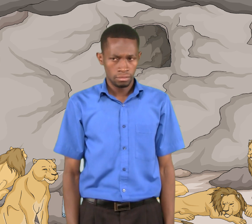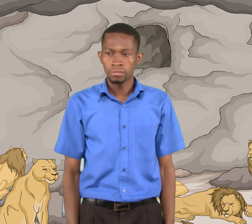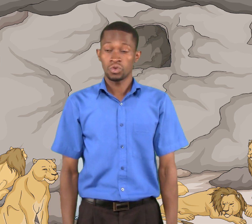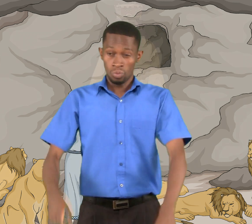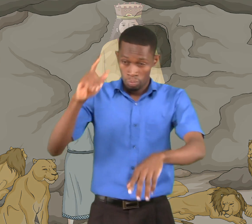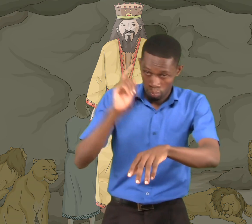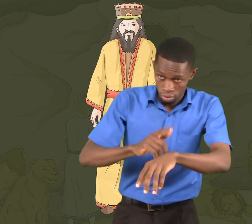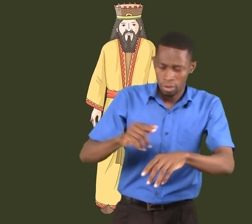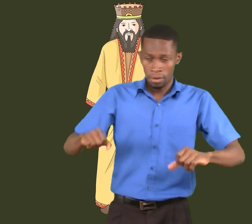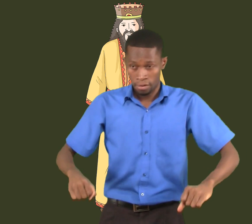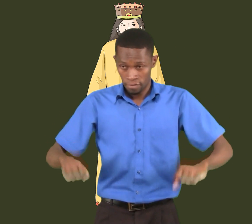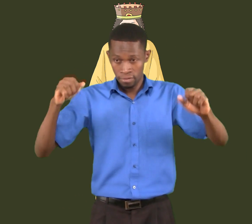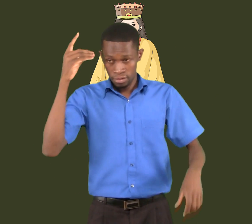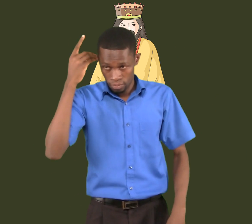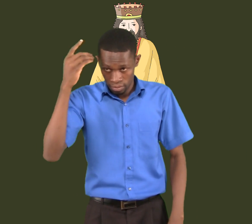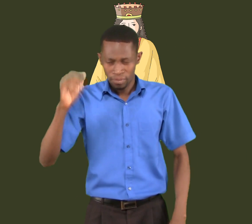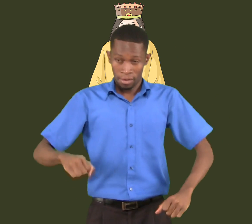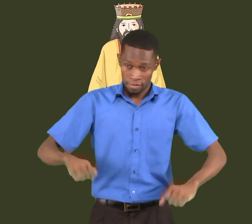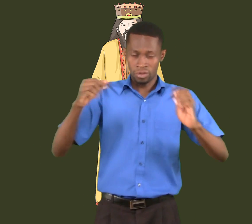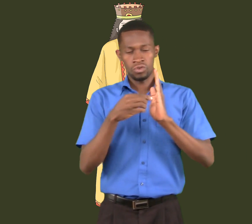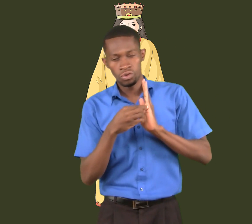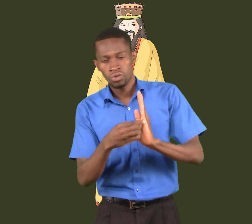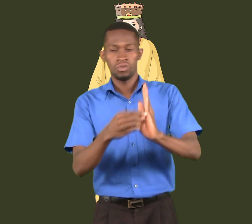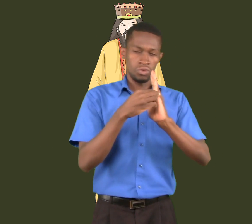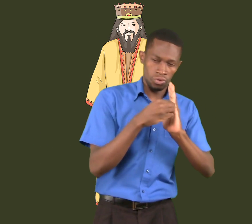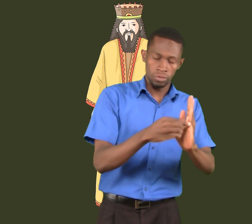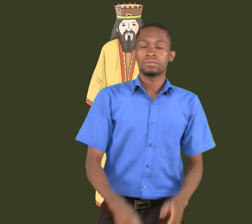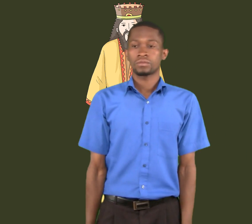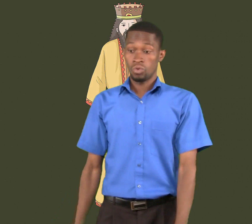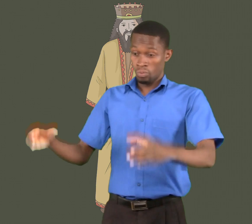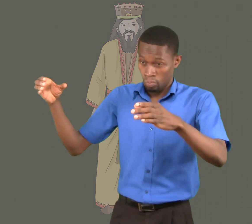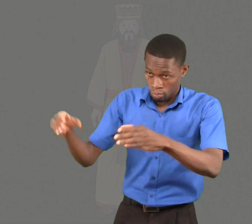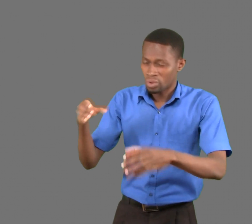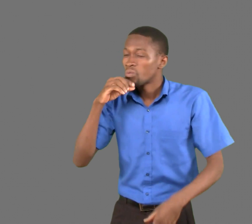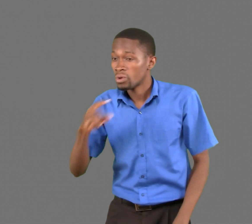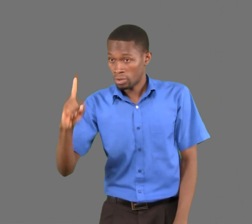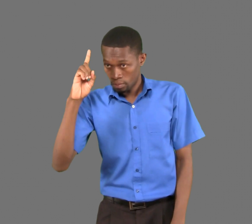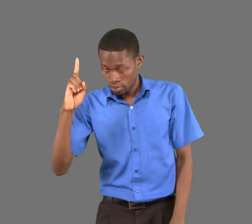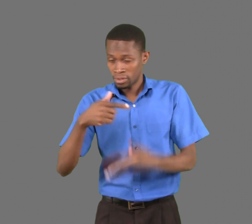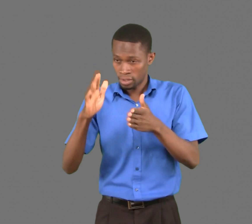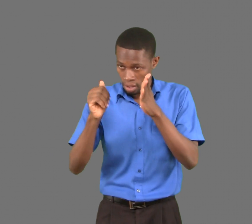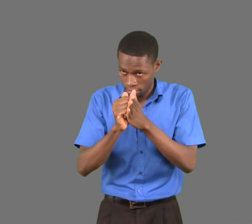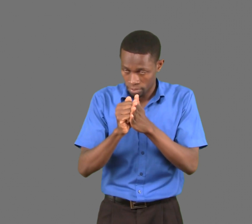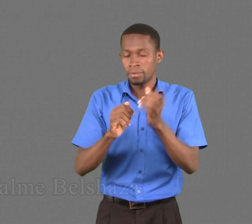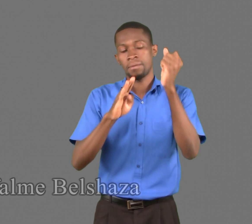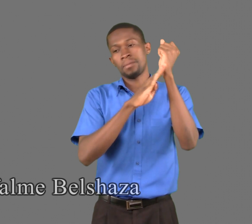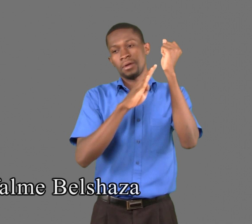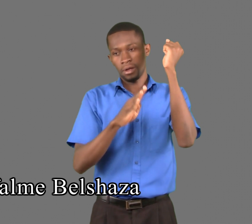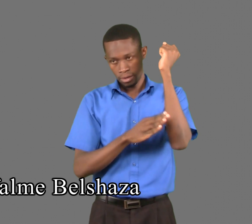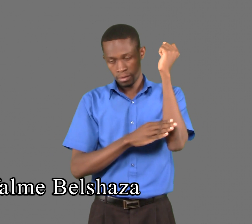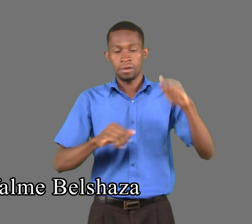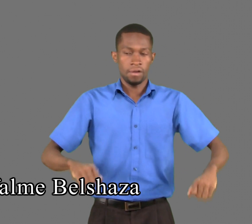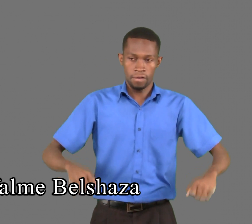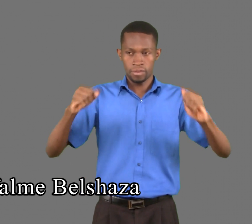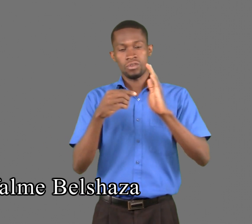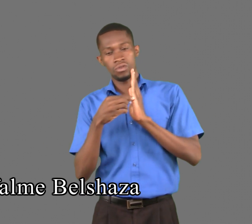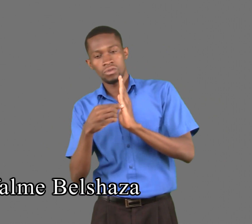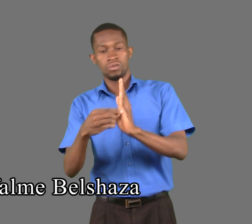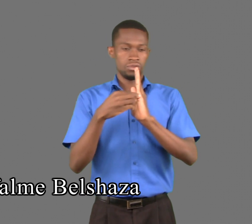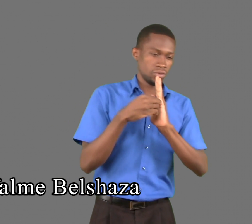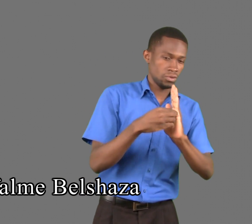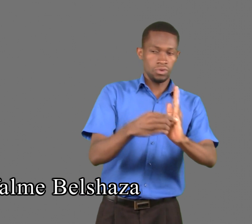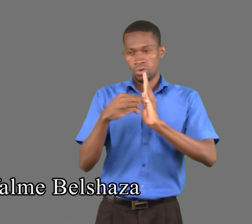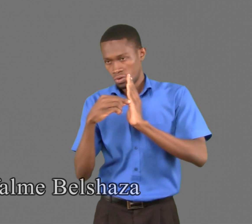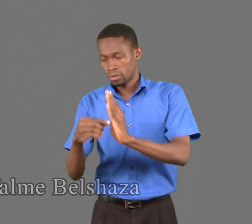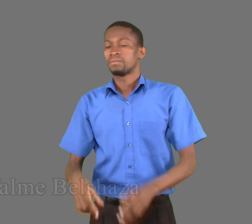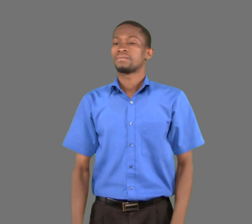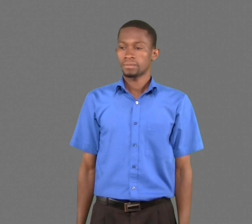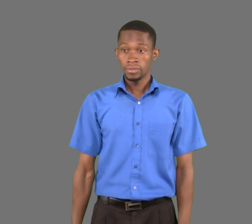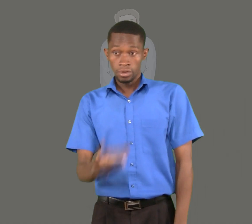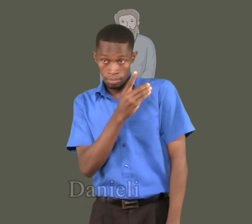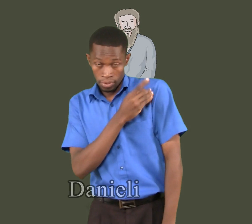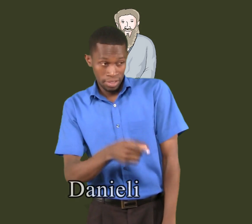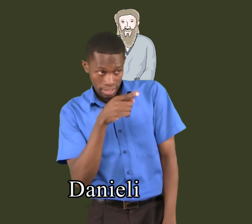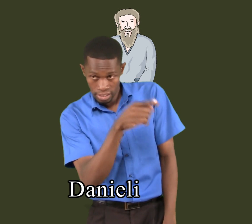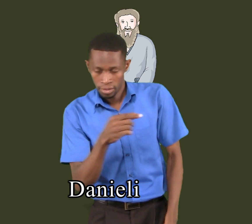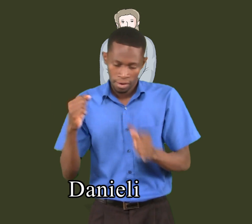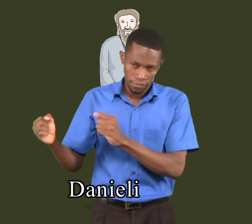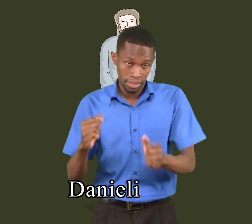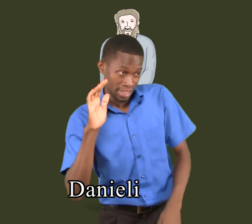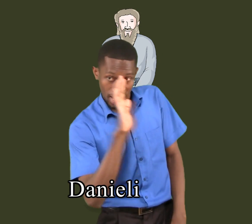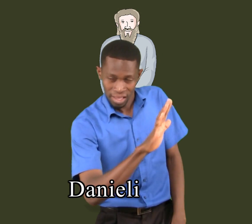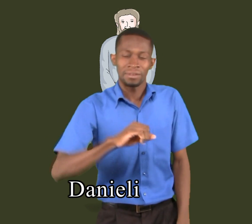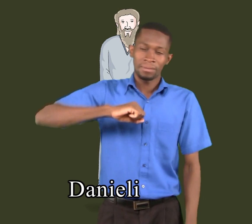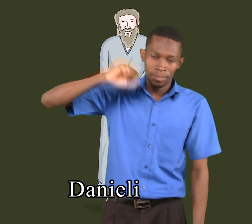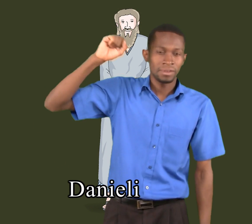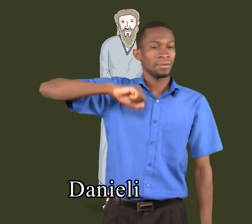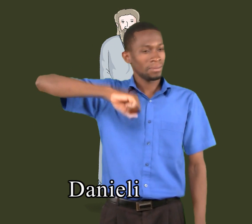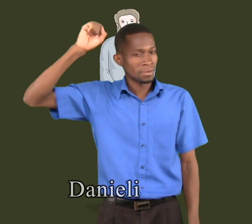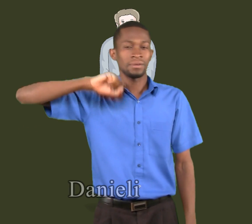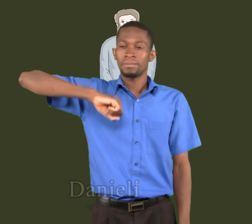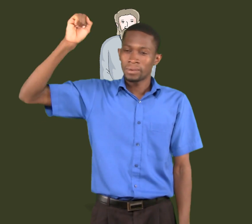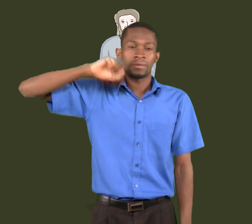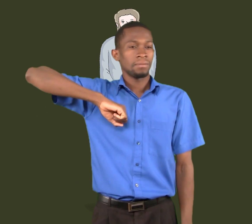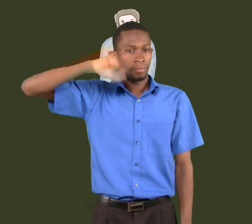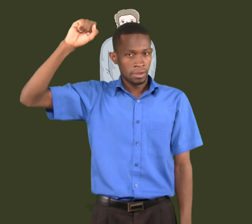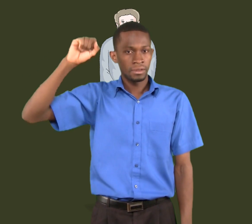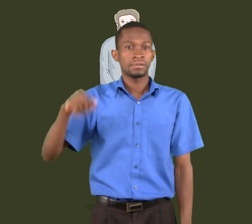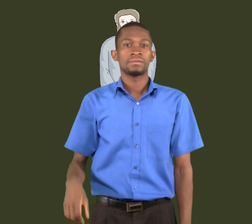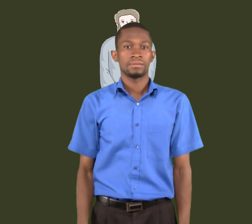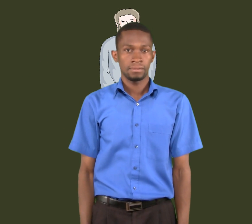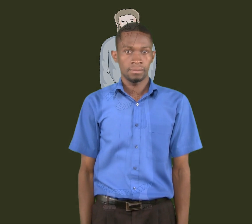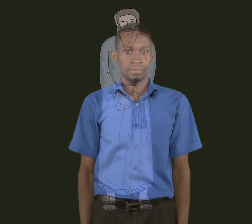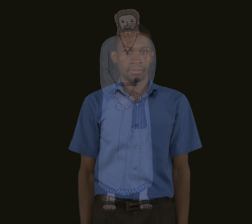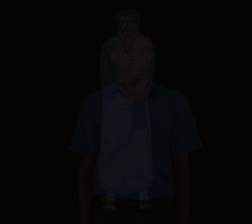So Daniel prospered during the reign of Darius and the reign of Cyrus the Persian.